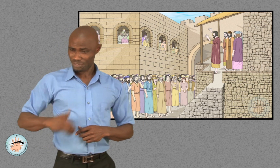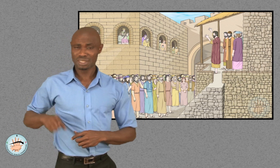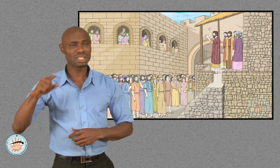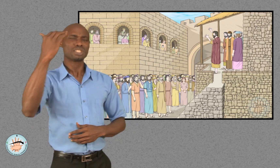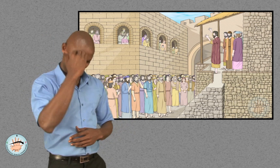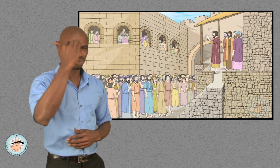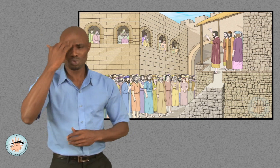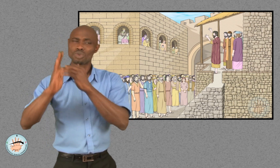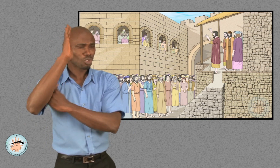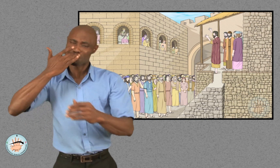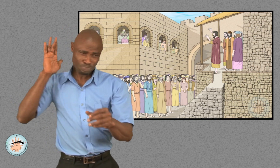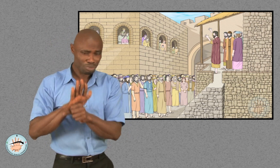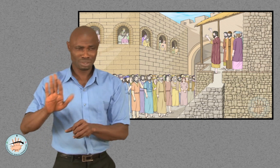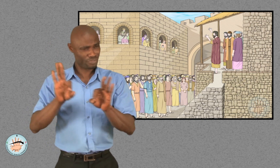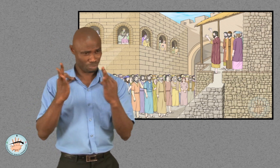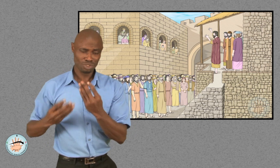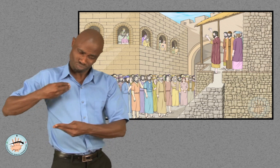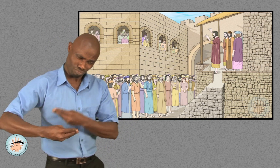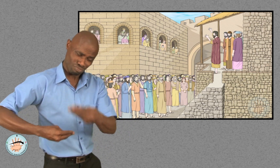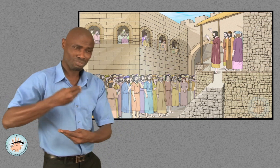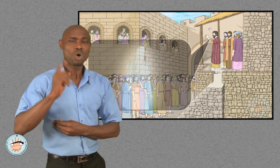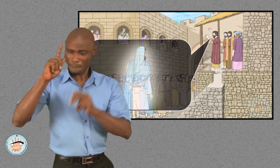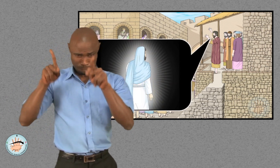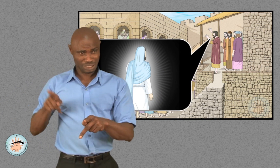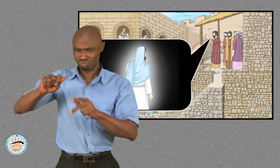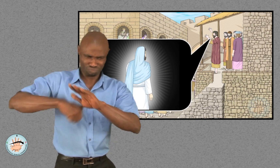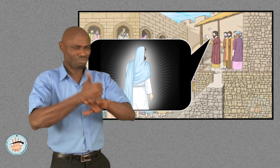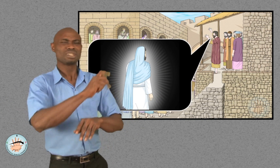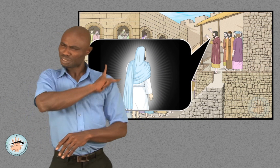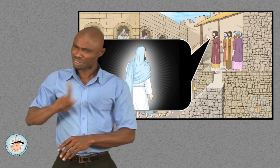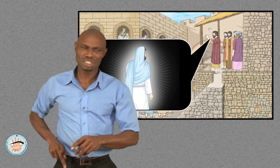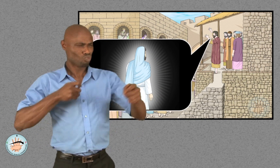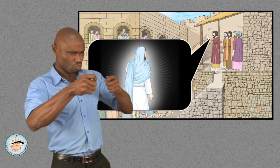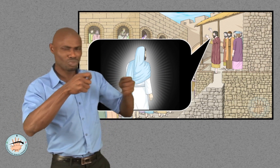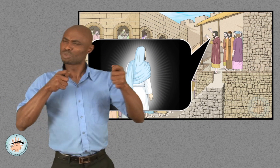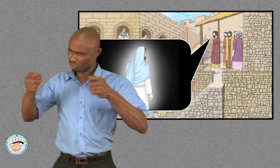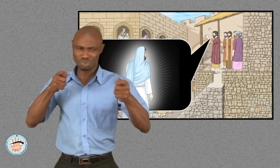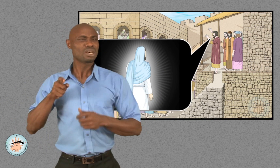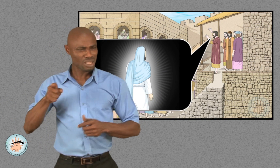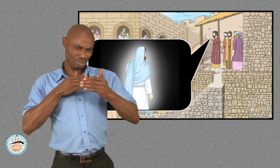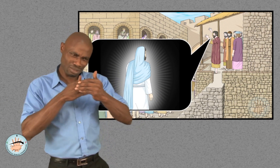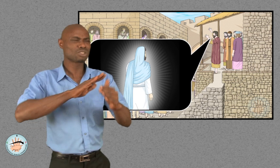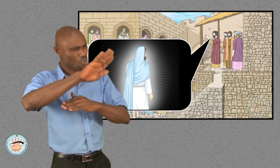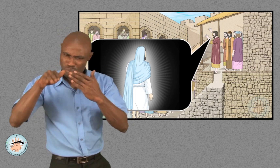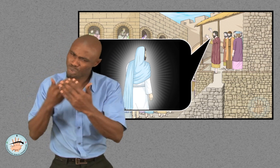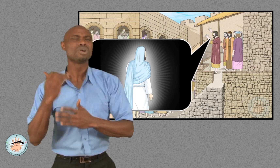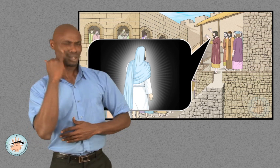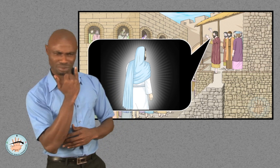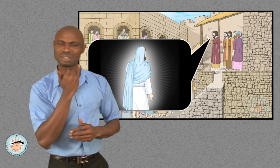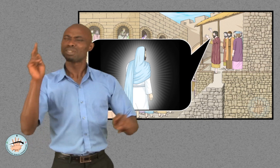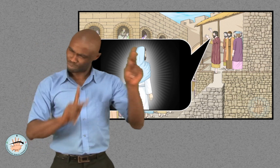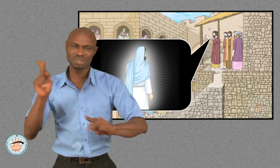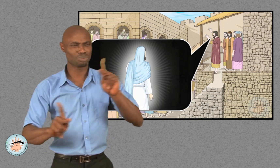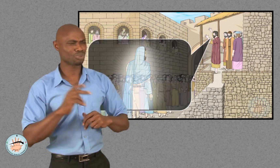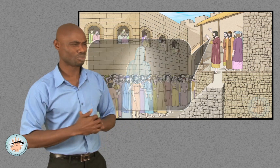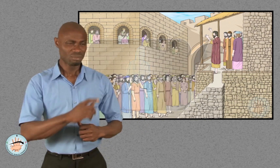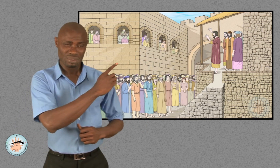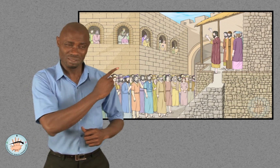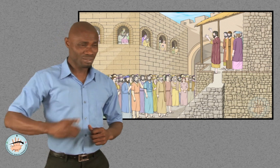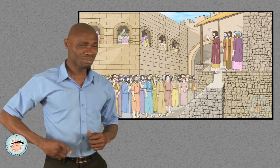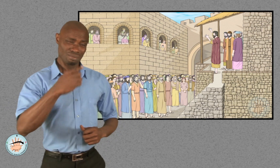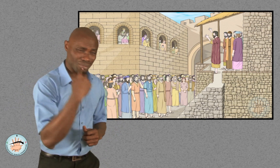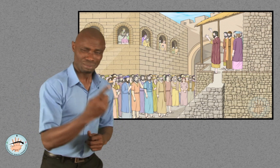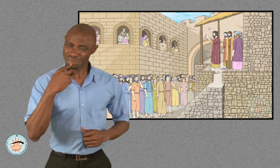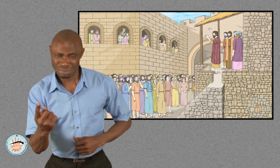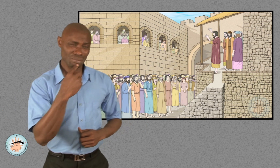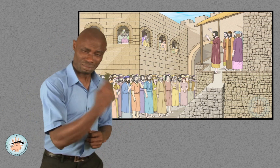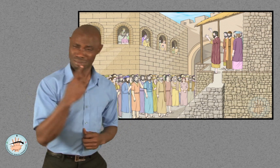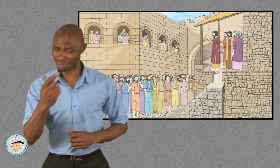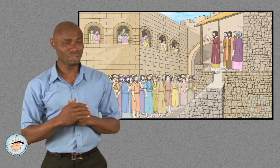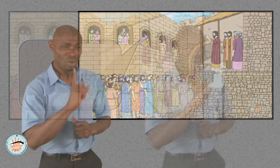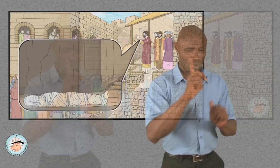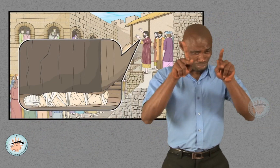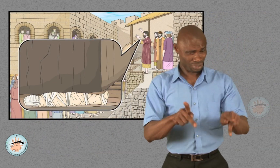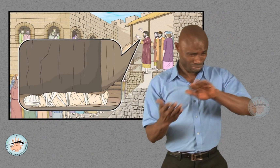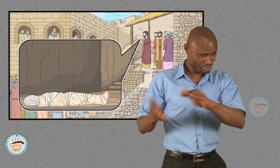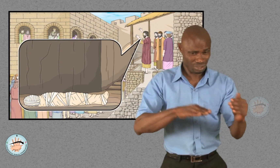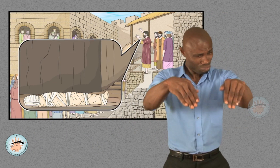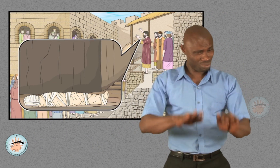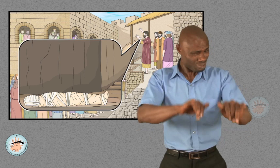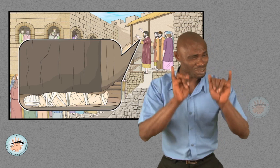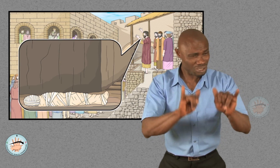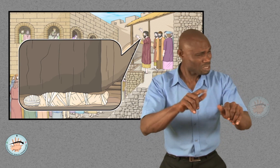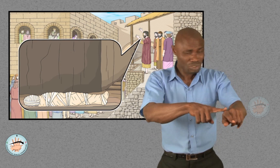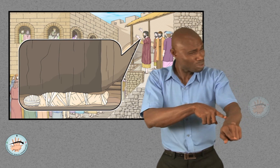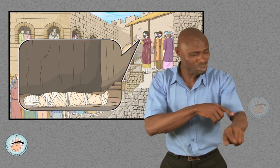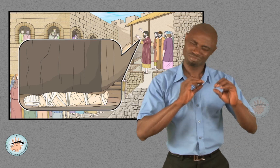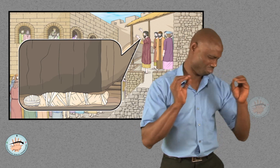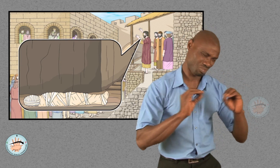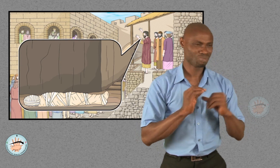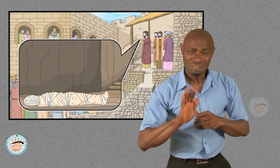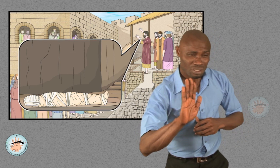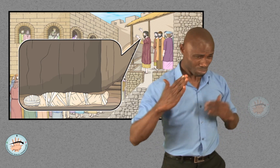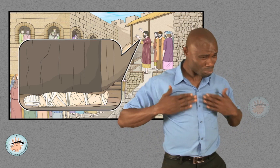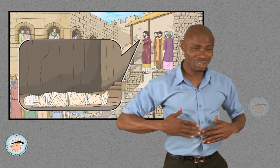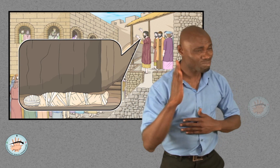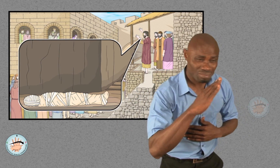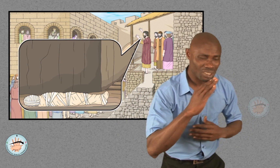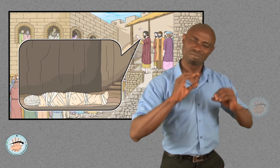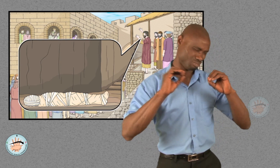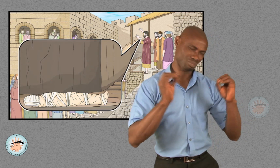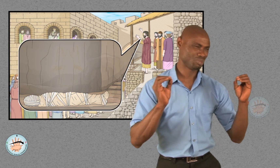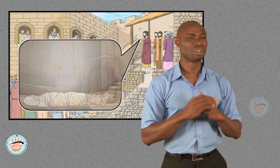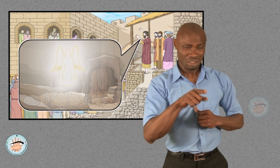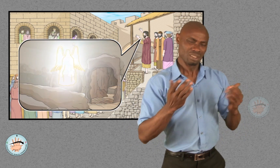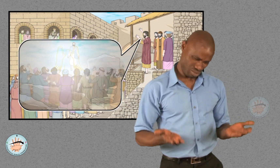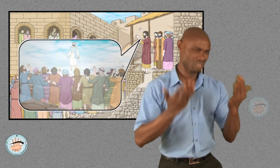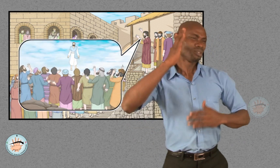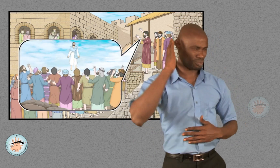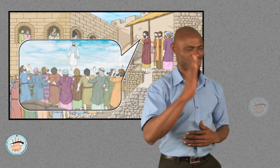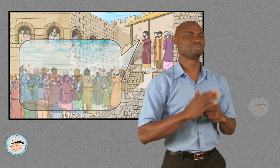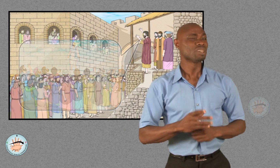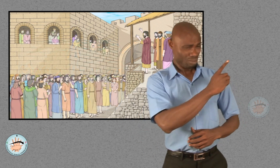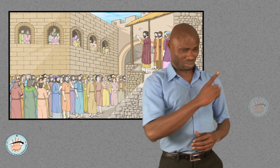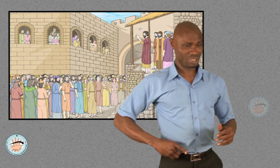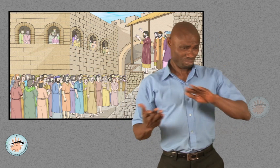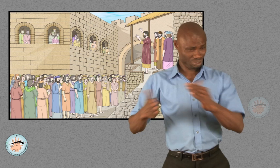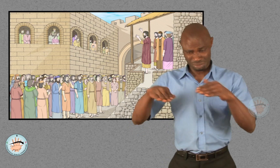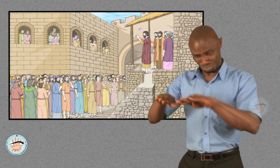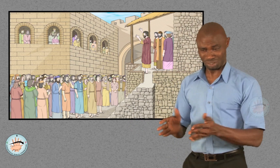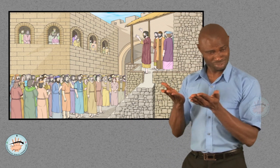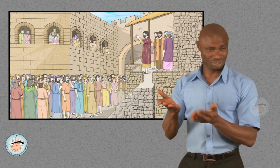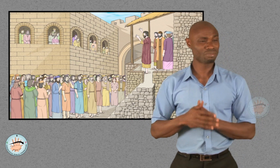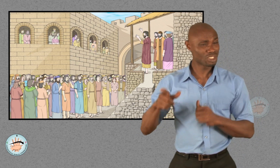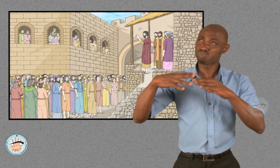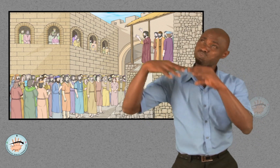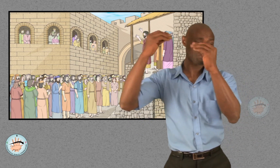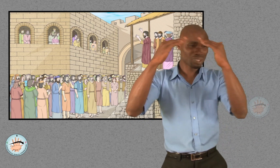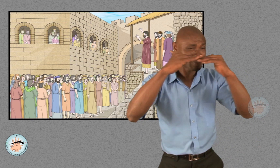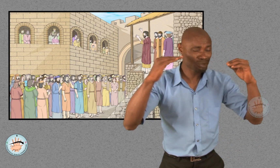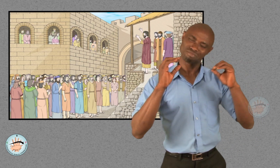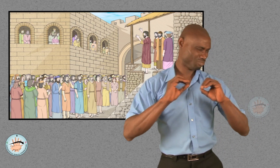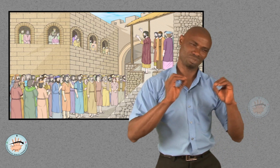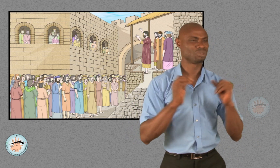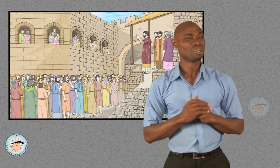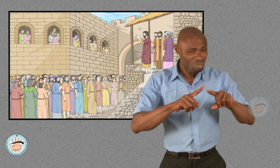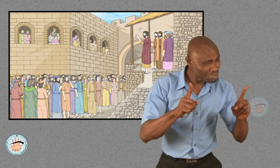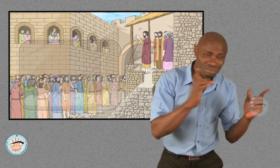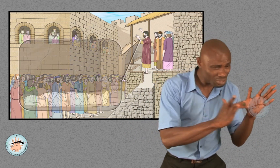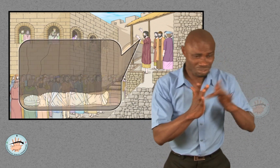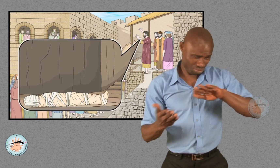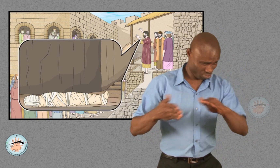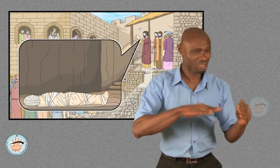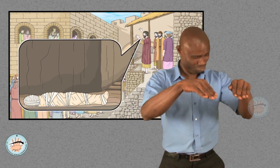Exalted, then, to the right hand of God, He has received from the Father the promised Holy Spirit and has poured out what you now see and hear.